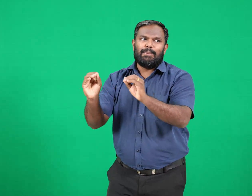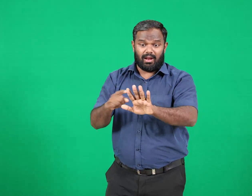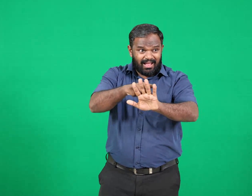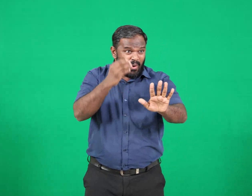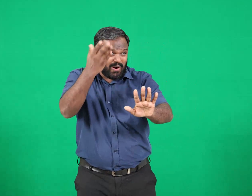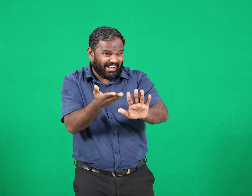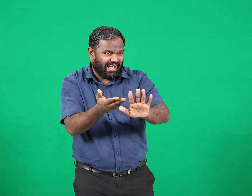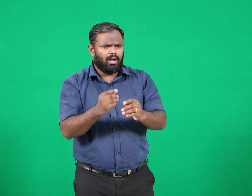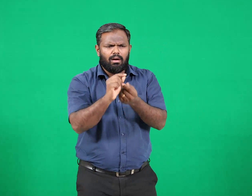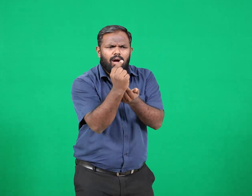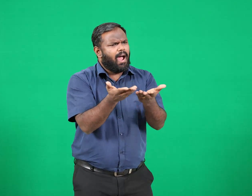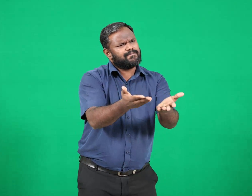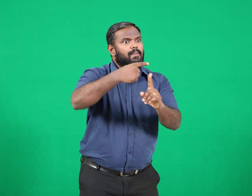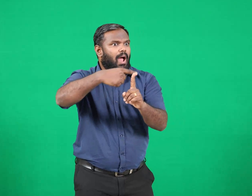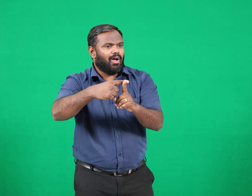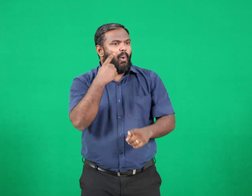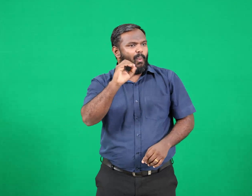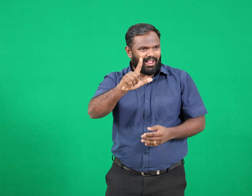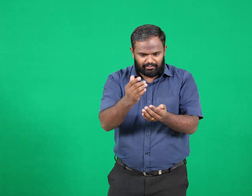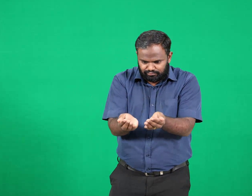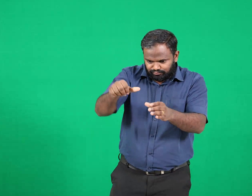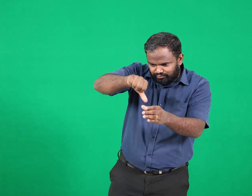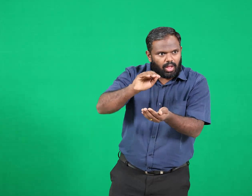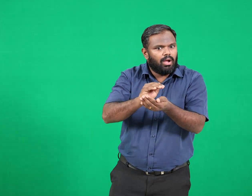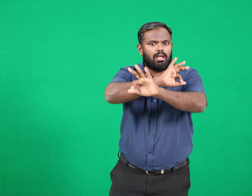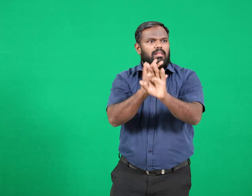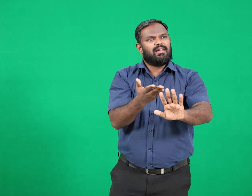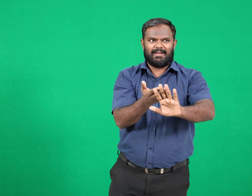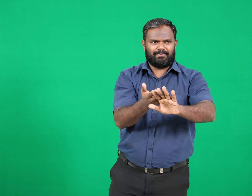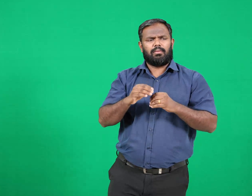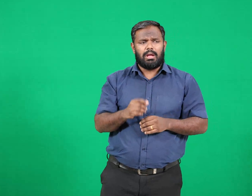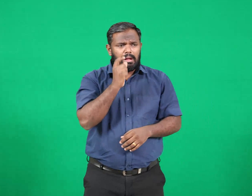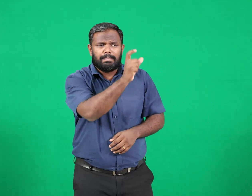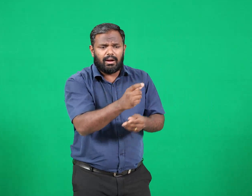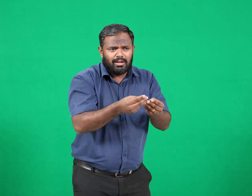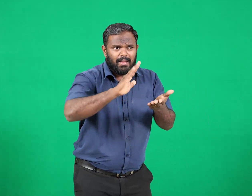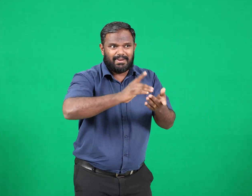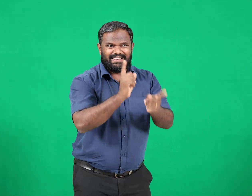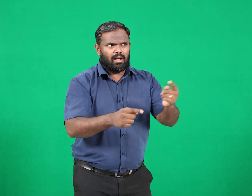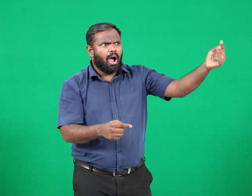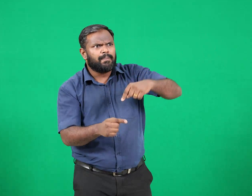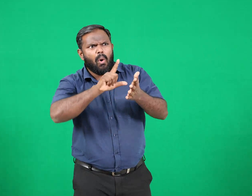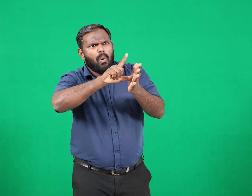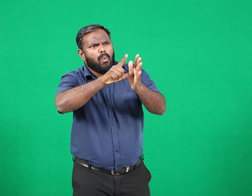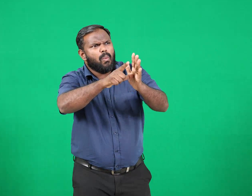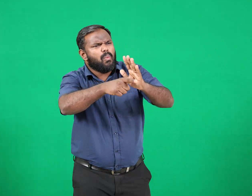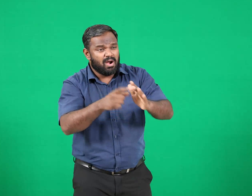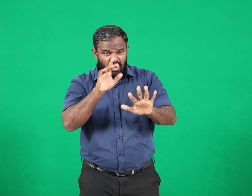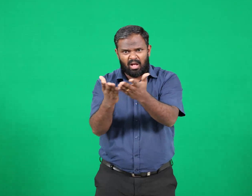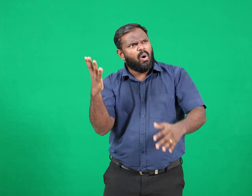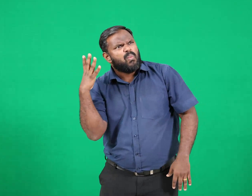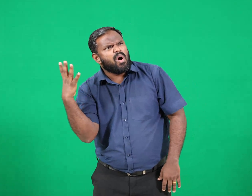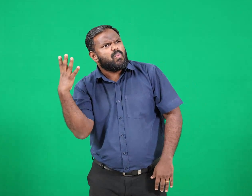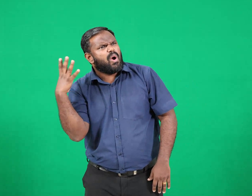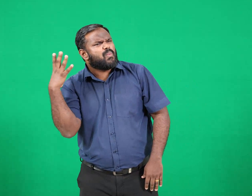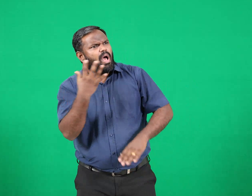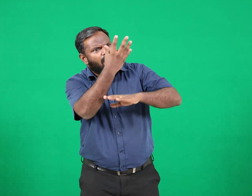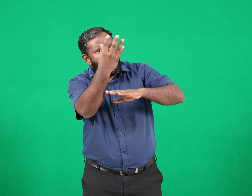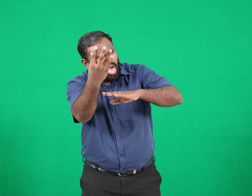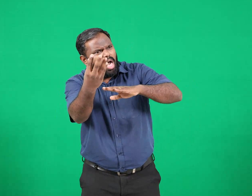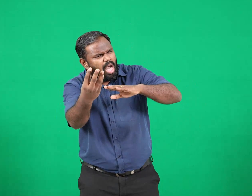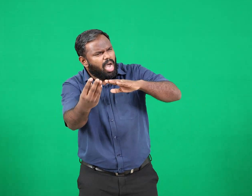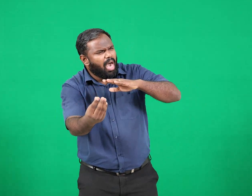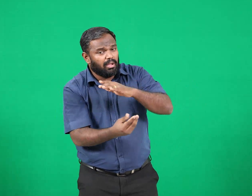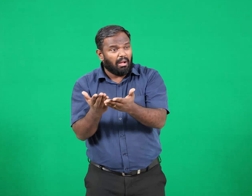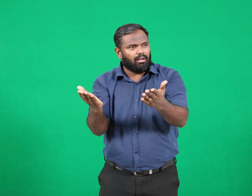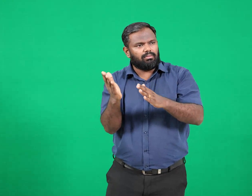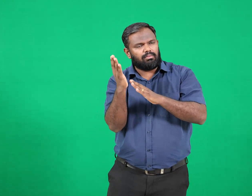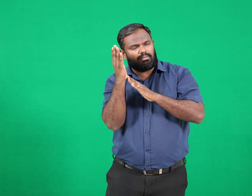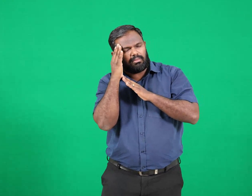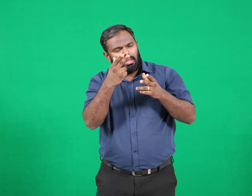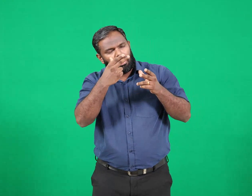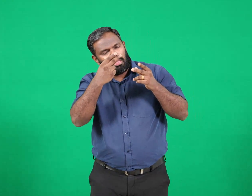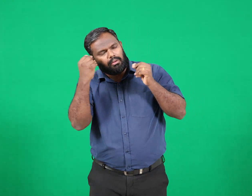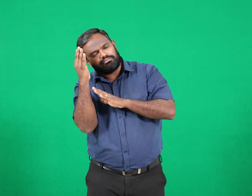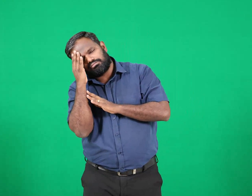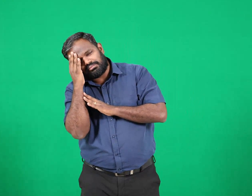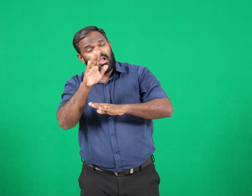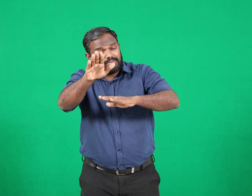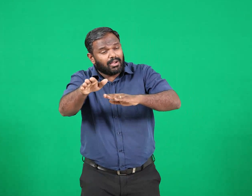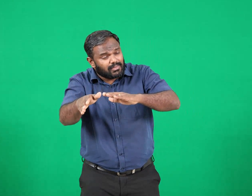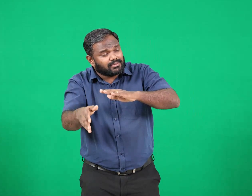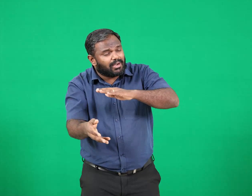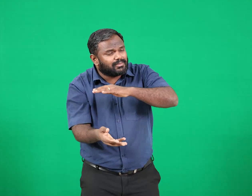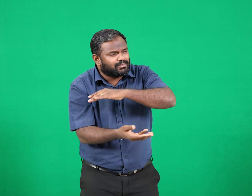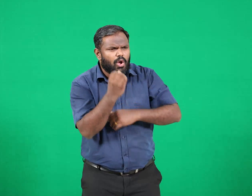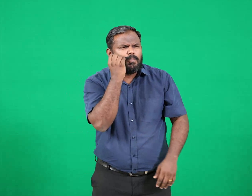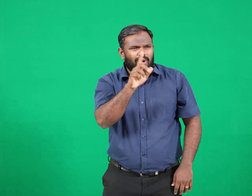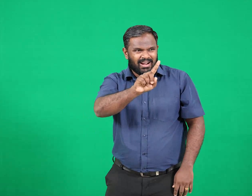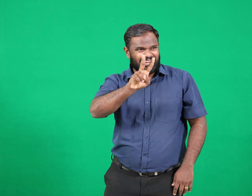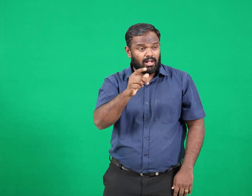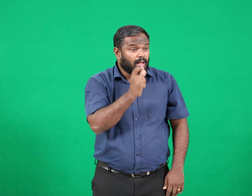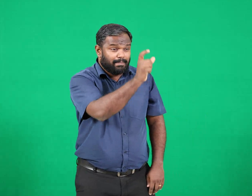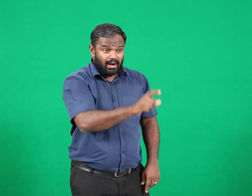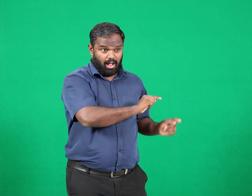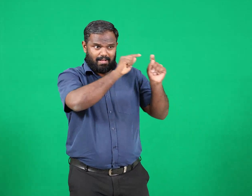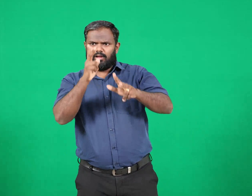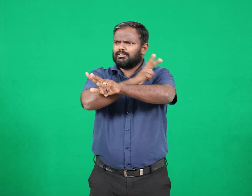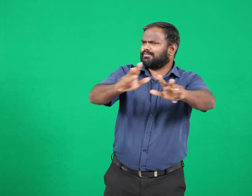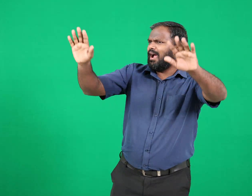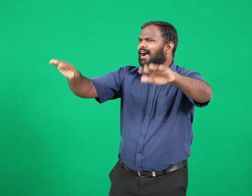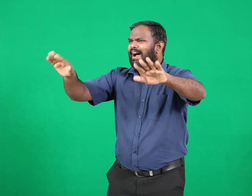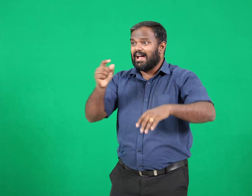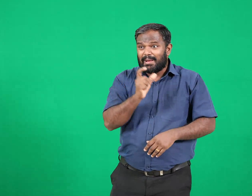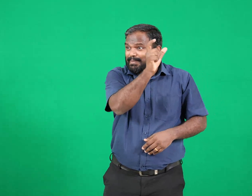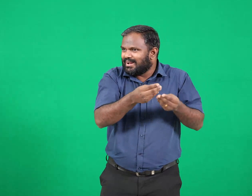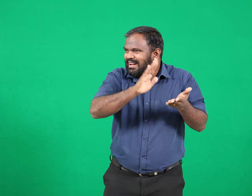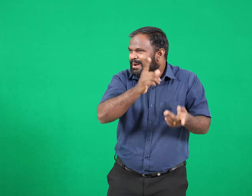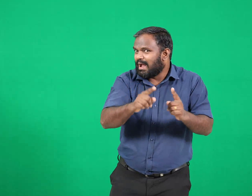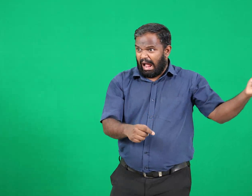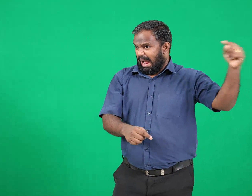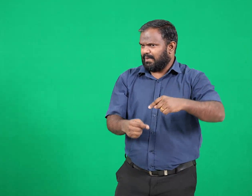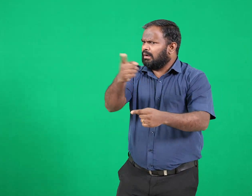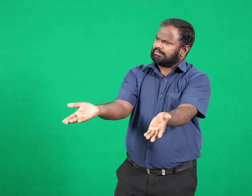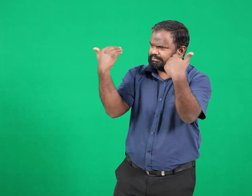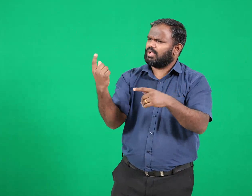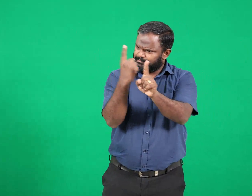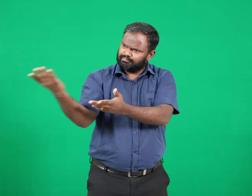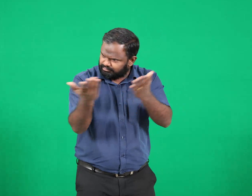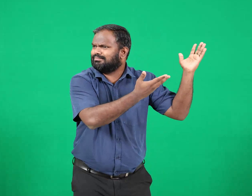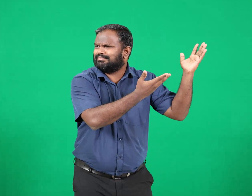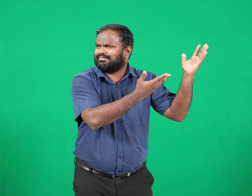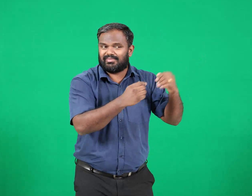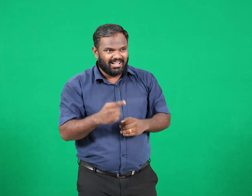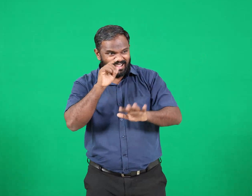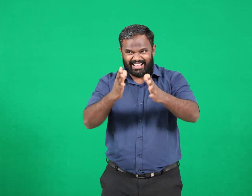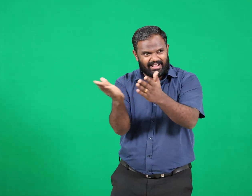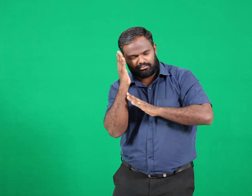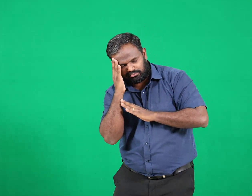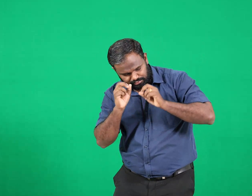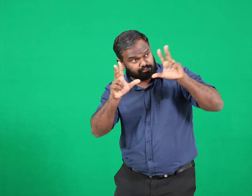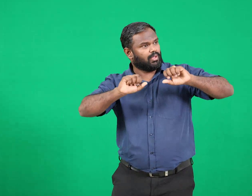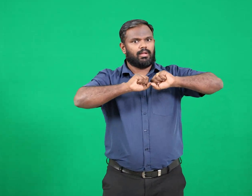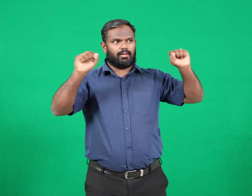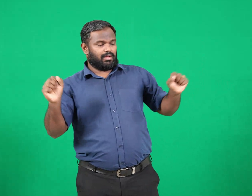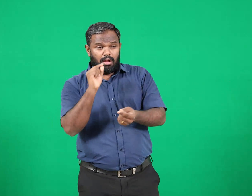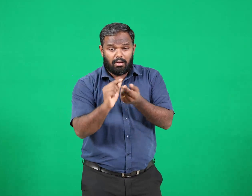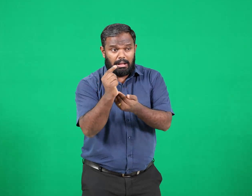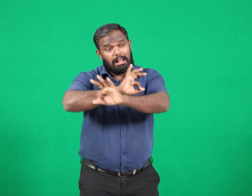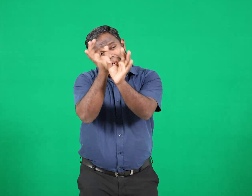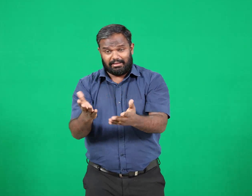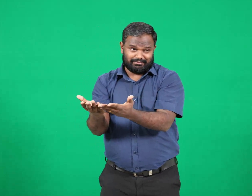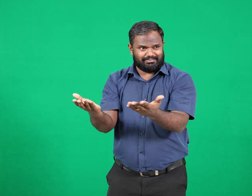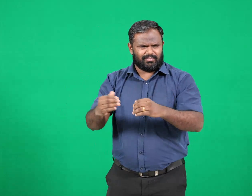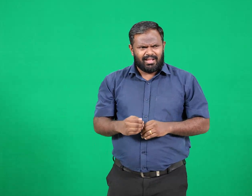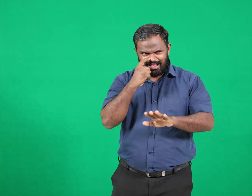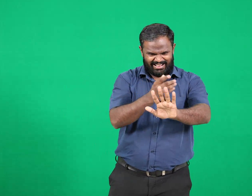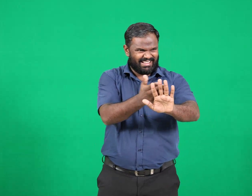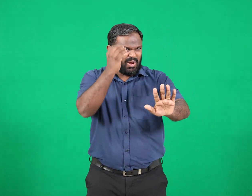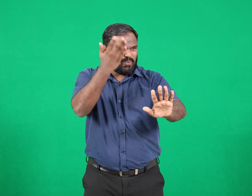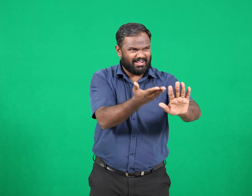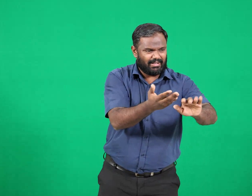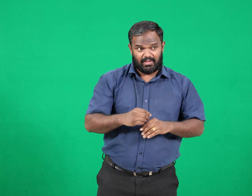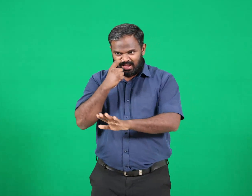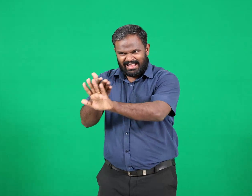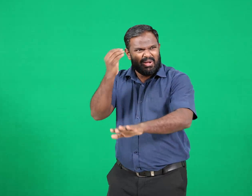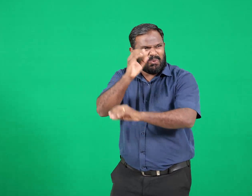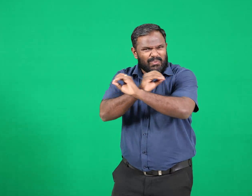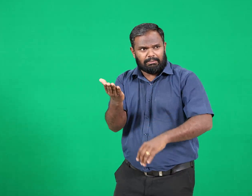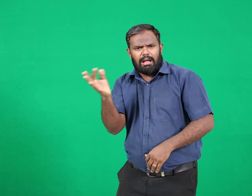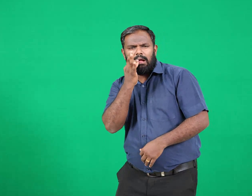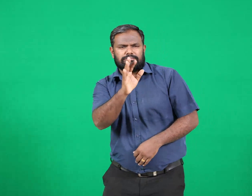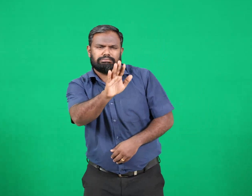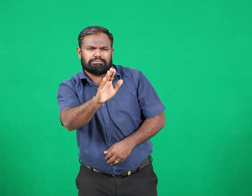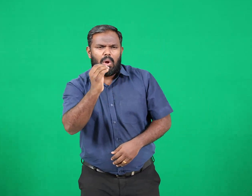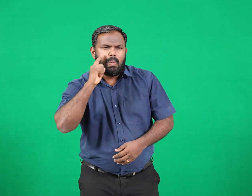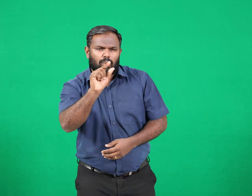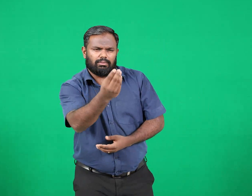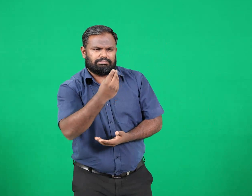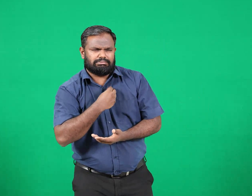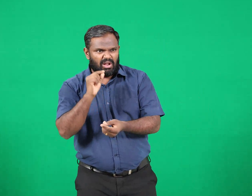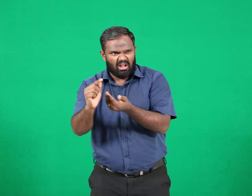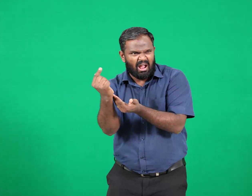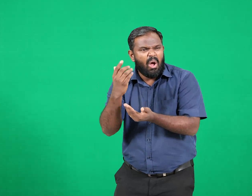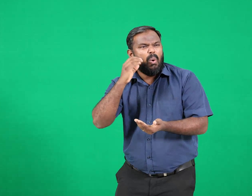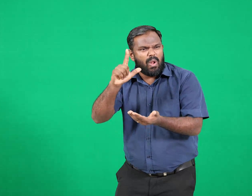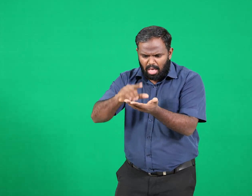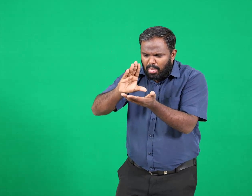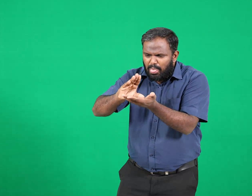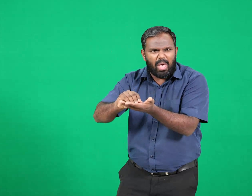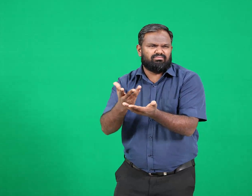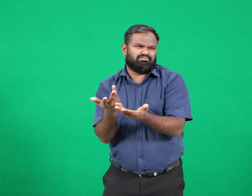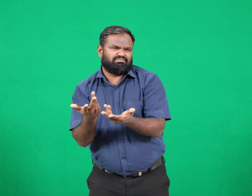When the bridegroom was delayed, they all became drowsy and fell asleep. At midnight the cry rang out: ' Here is the bridegroom! Come out to meet him!' Then all the virgins woke up and trimmed their lamps. The foolish ones said to the wise, ' Give us some of your oil;